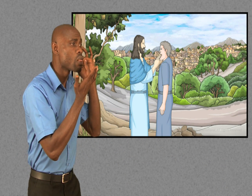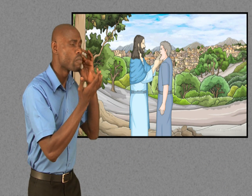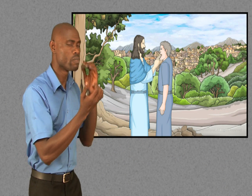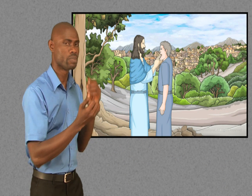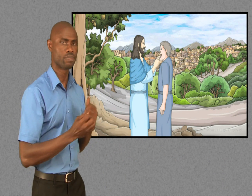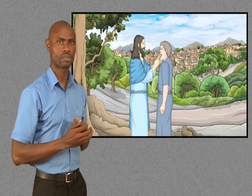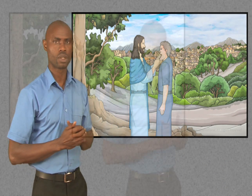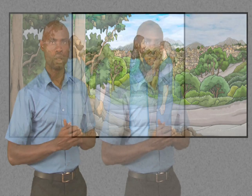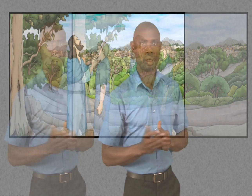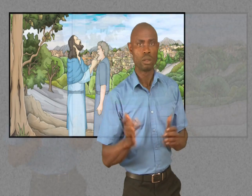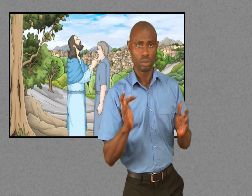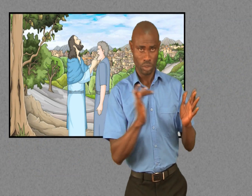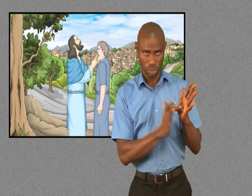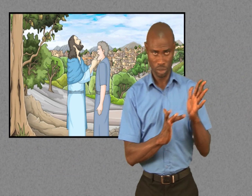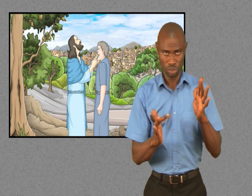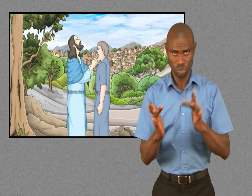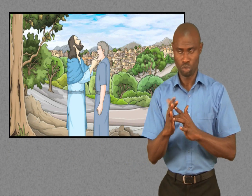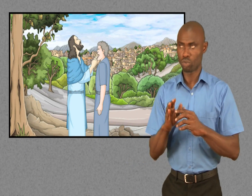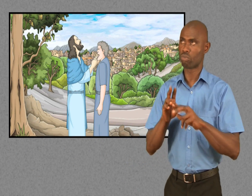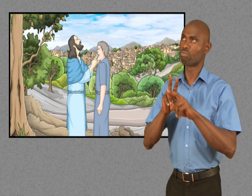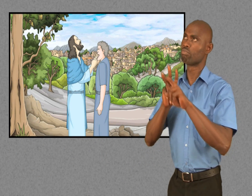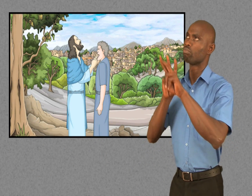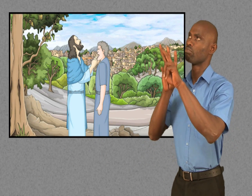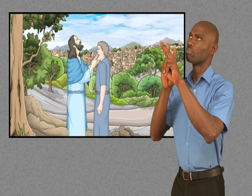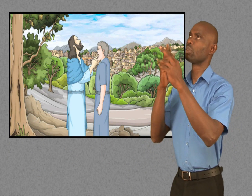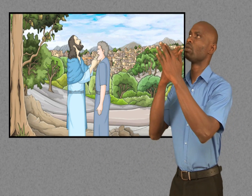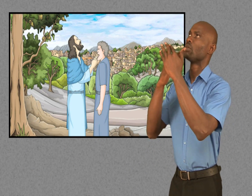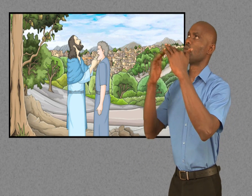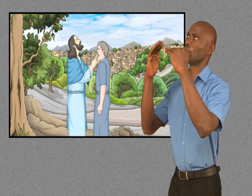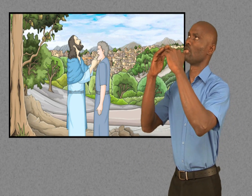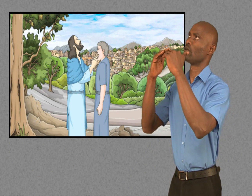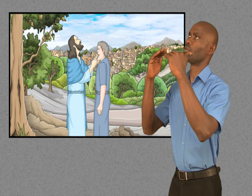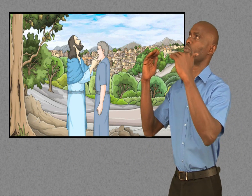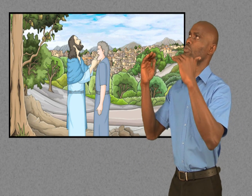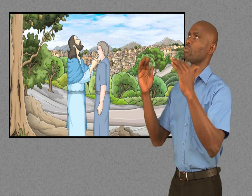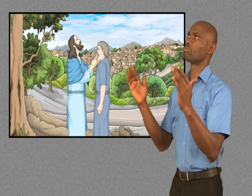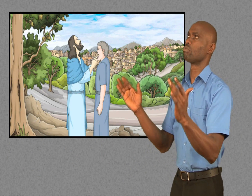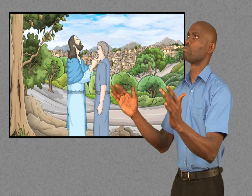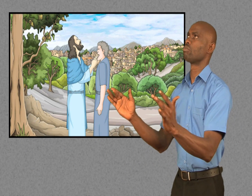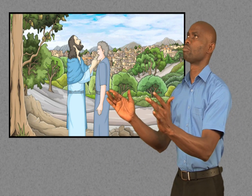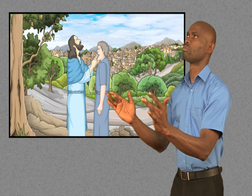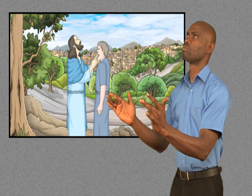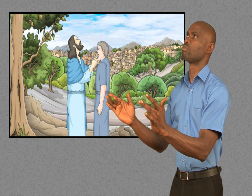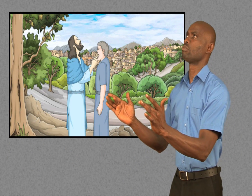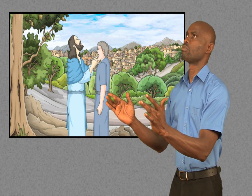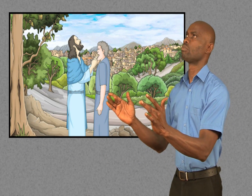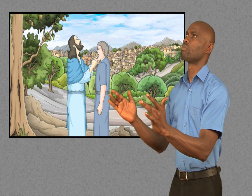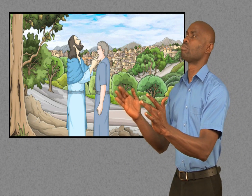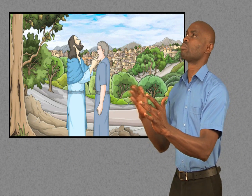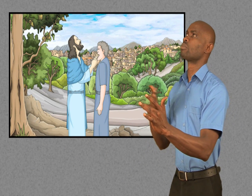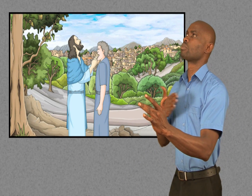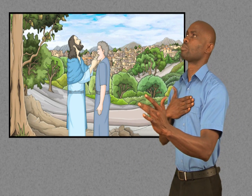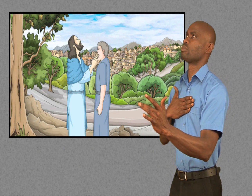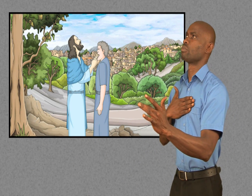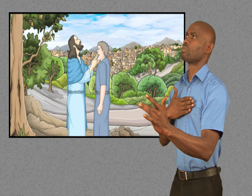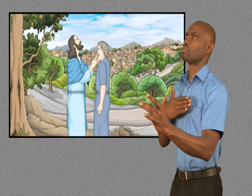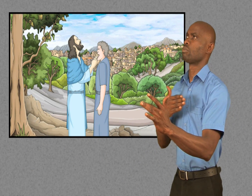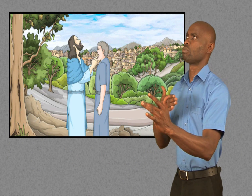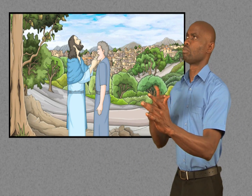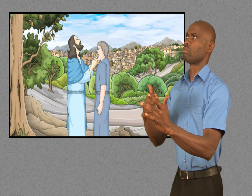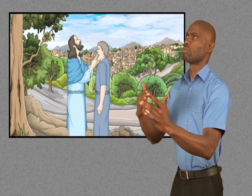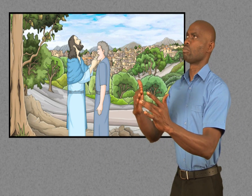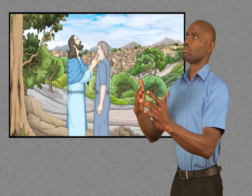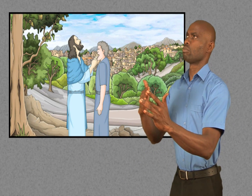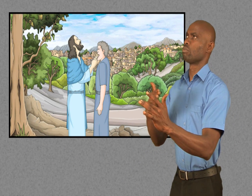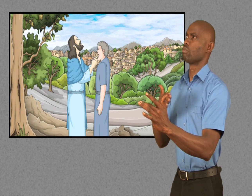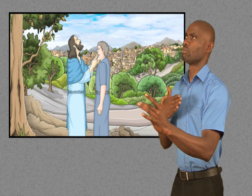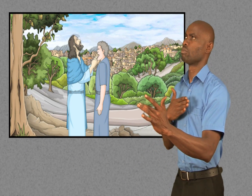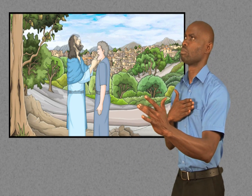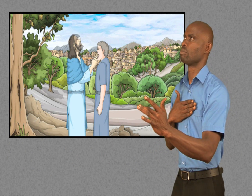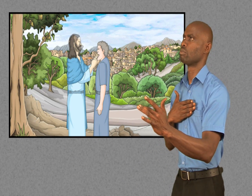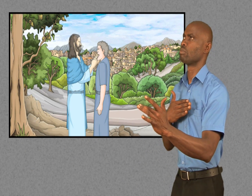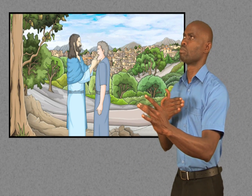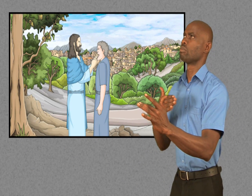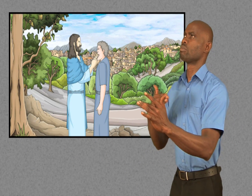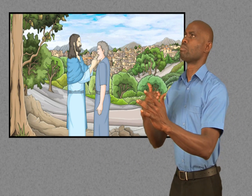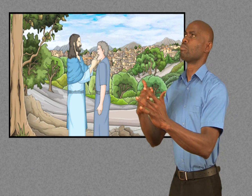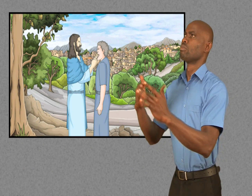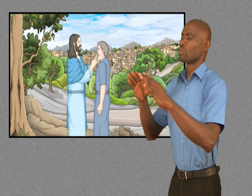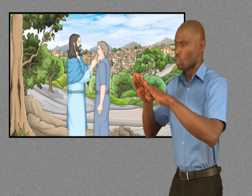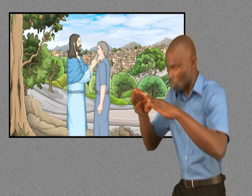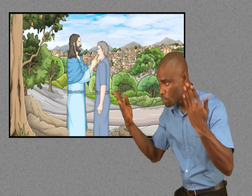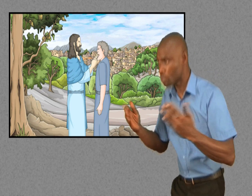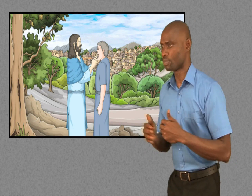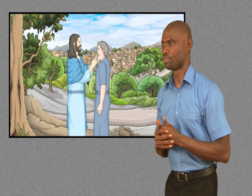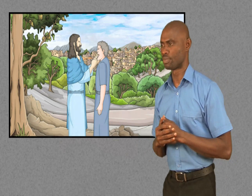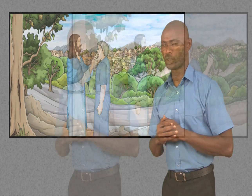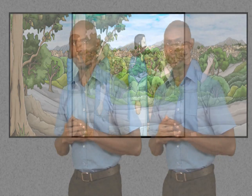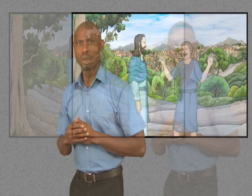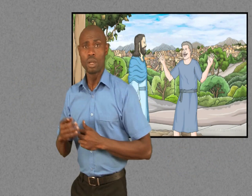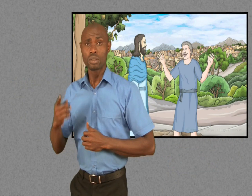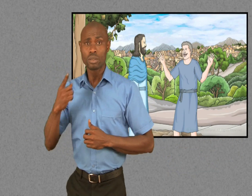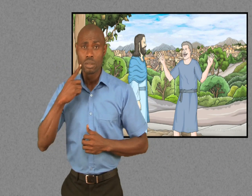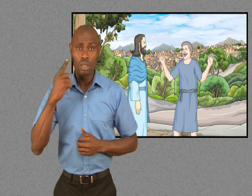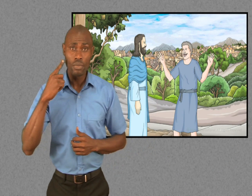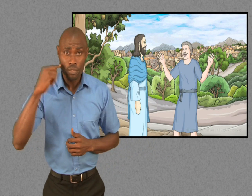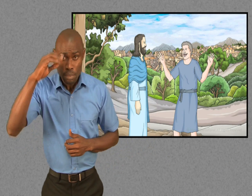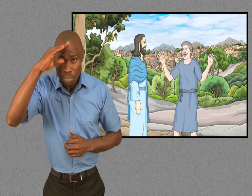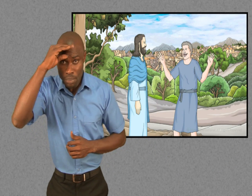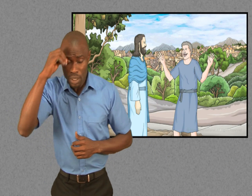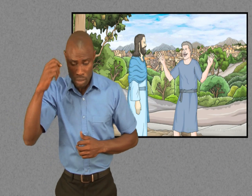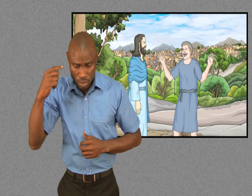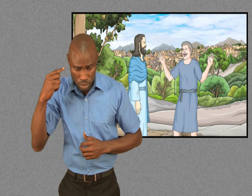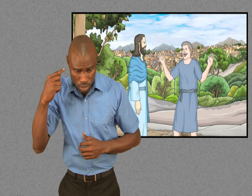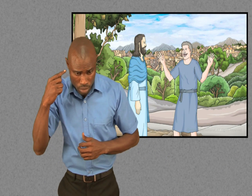And looking up to heaven, He sighed deeply and said to him, “Ephphatha!” (which means, “Be opened!”).